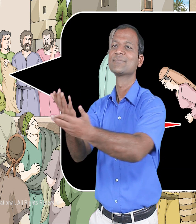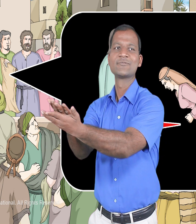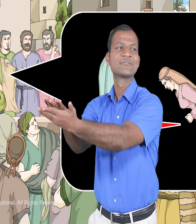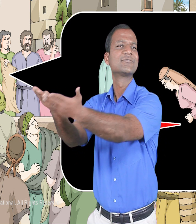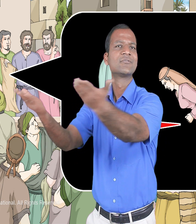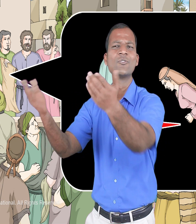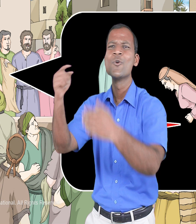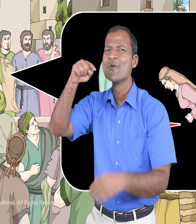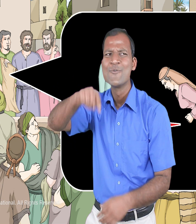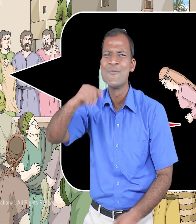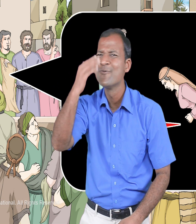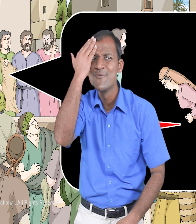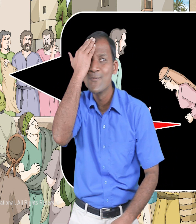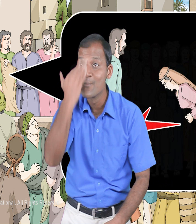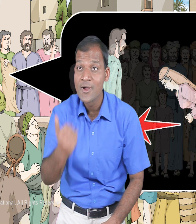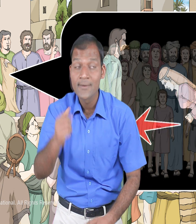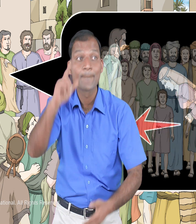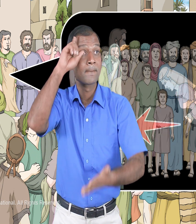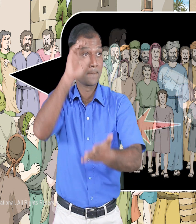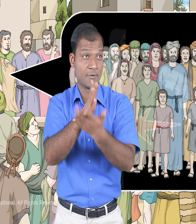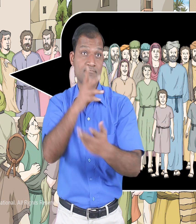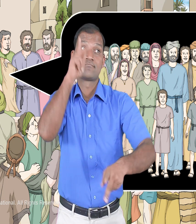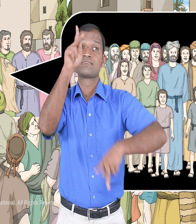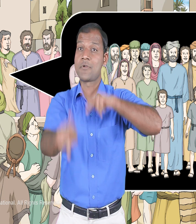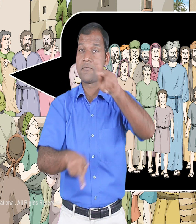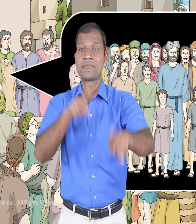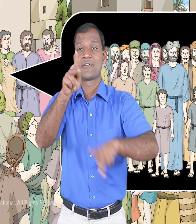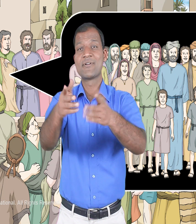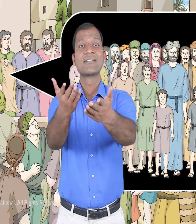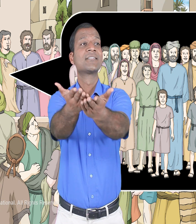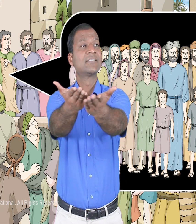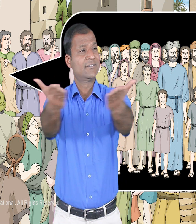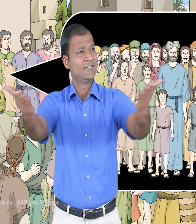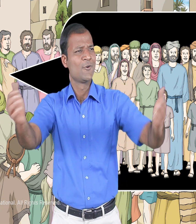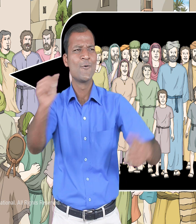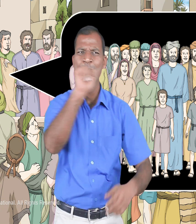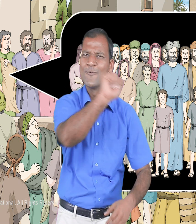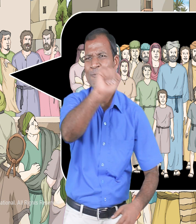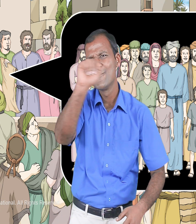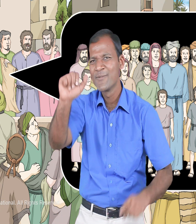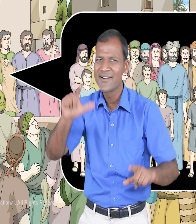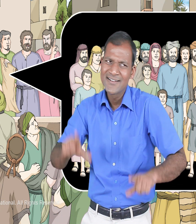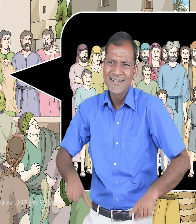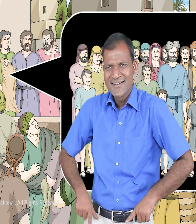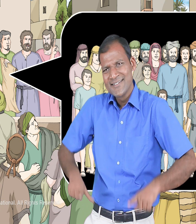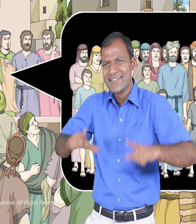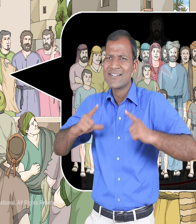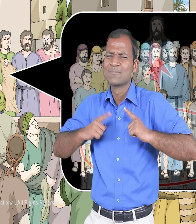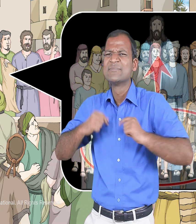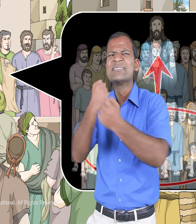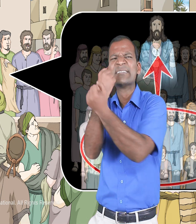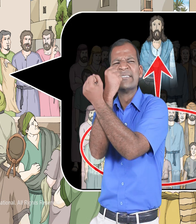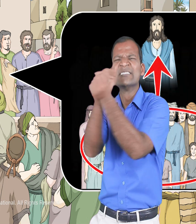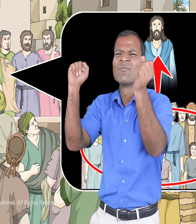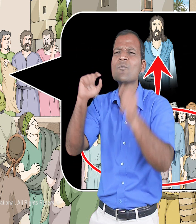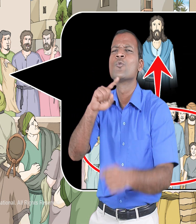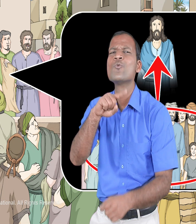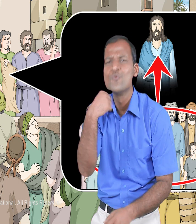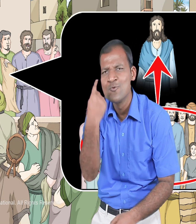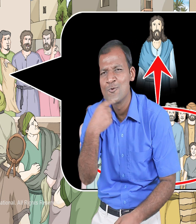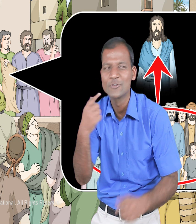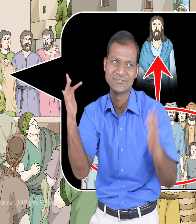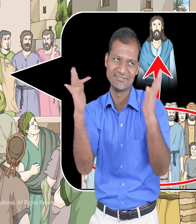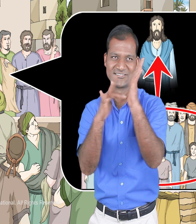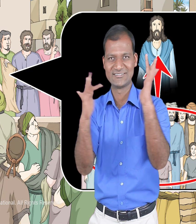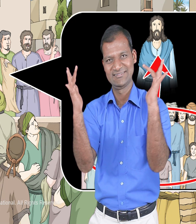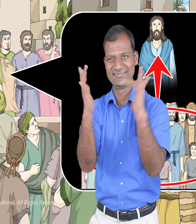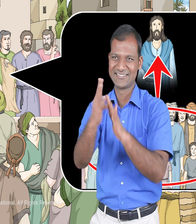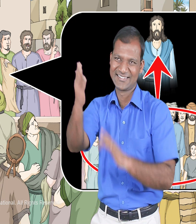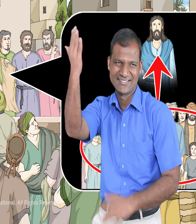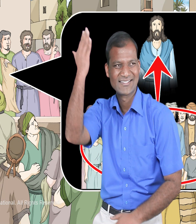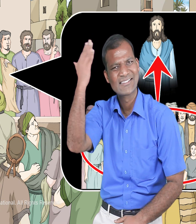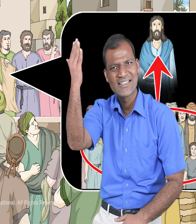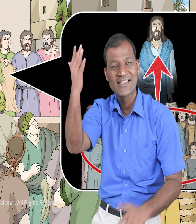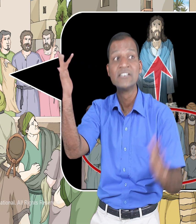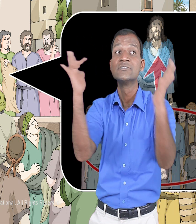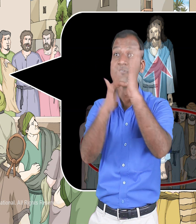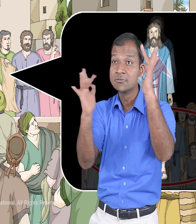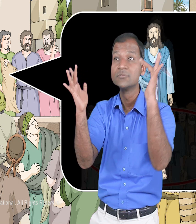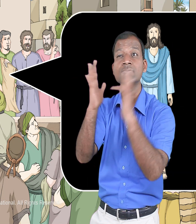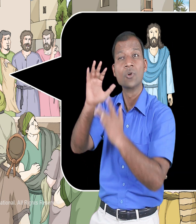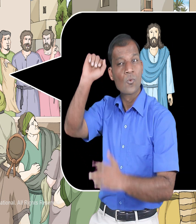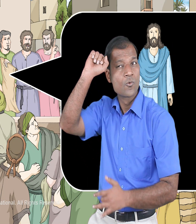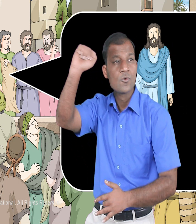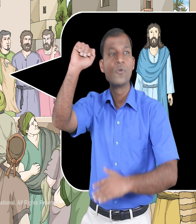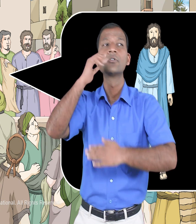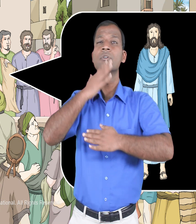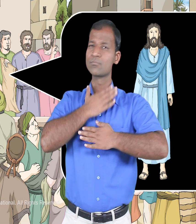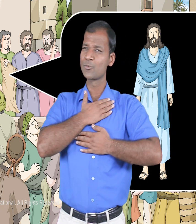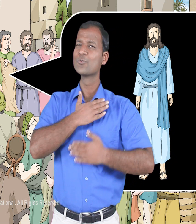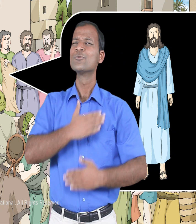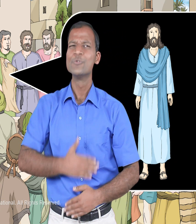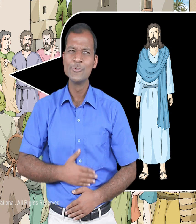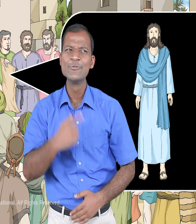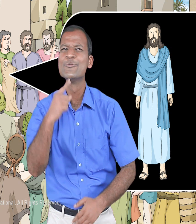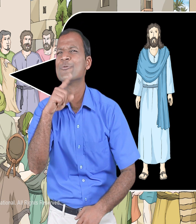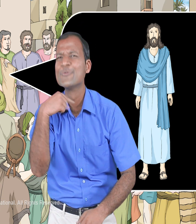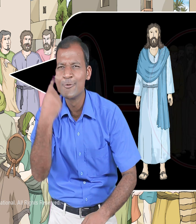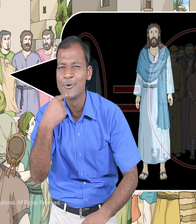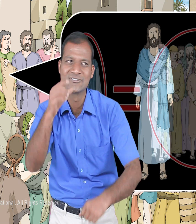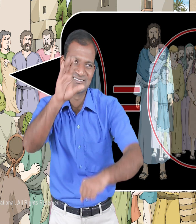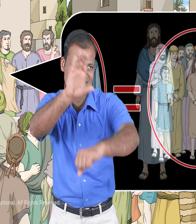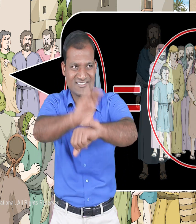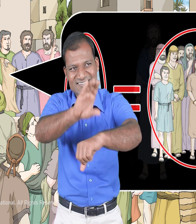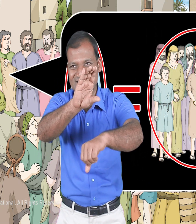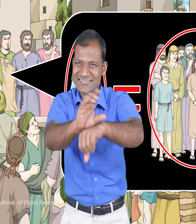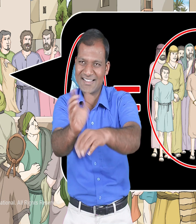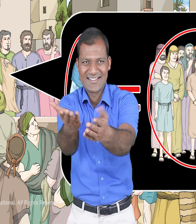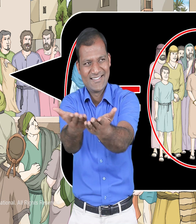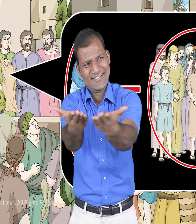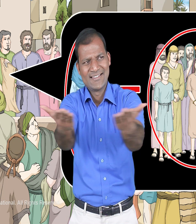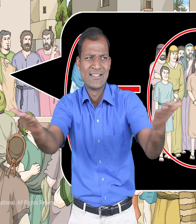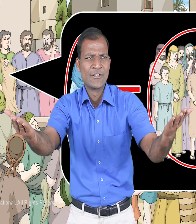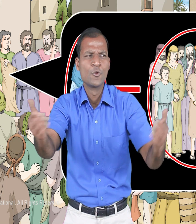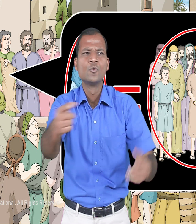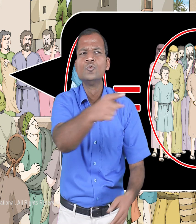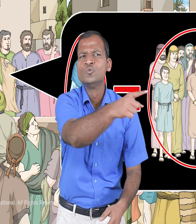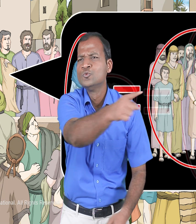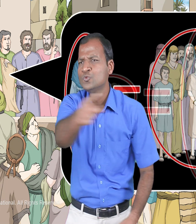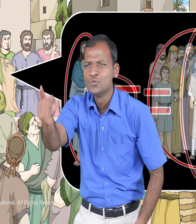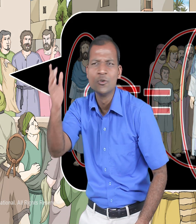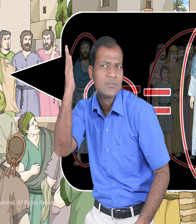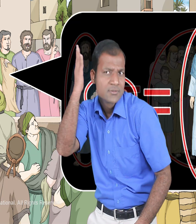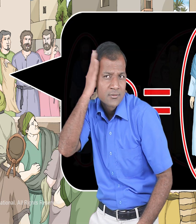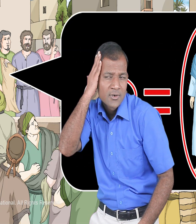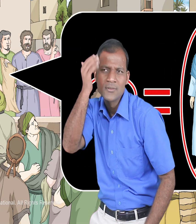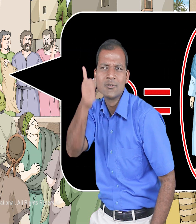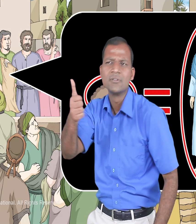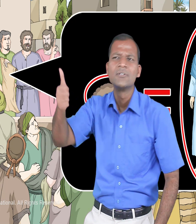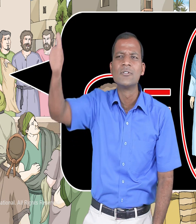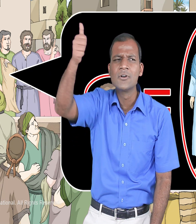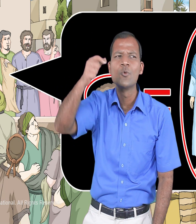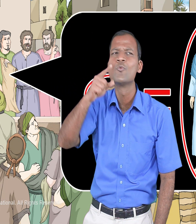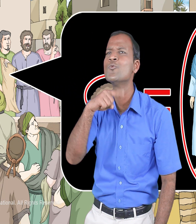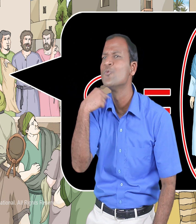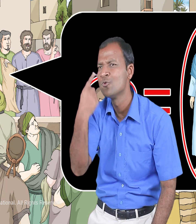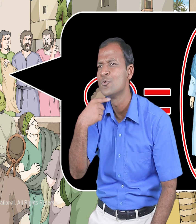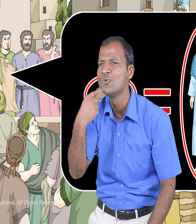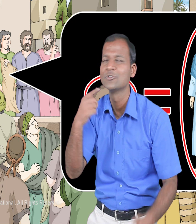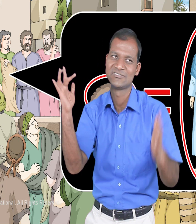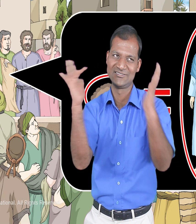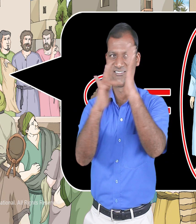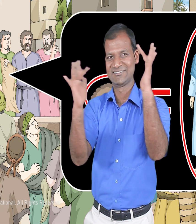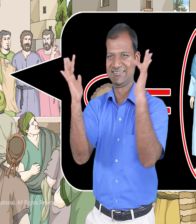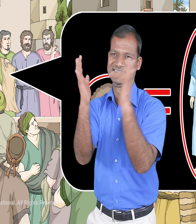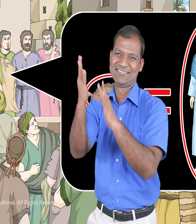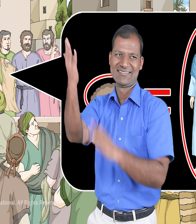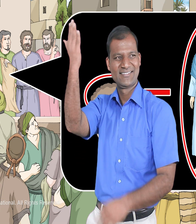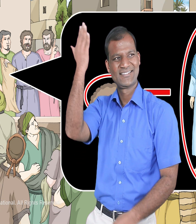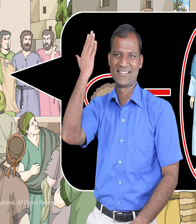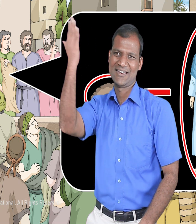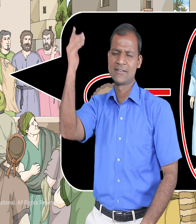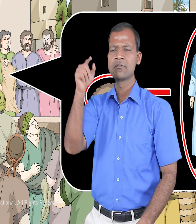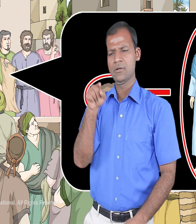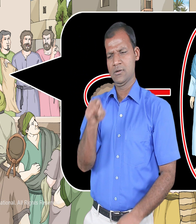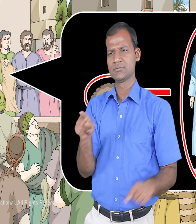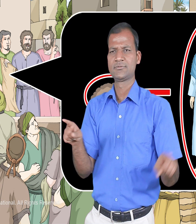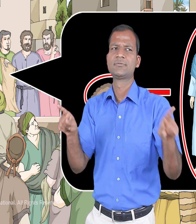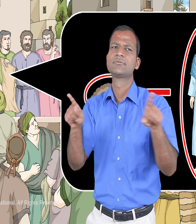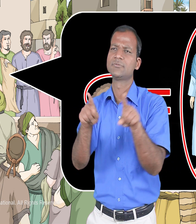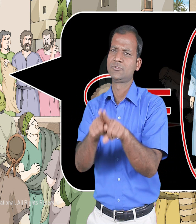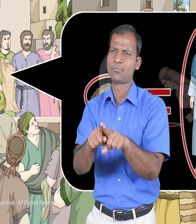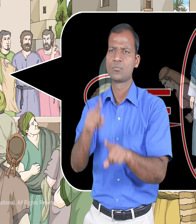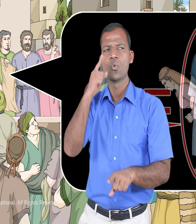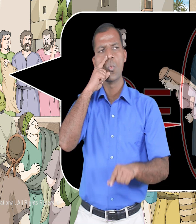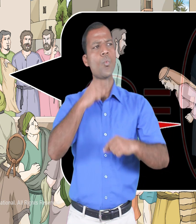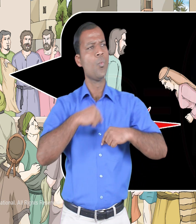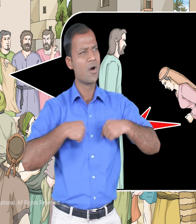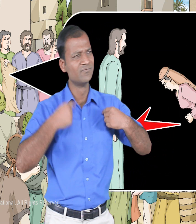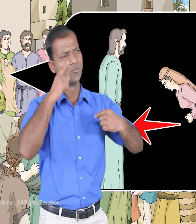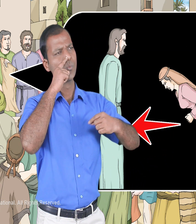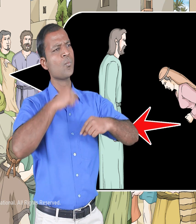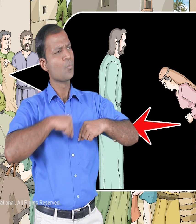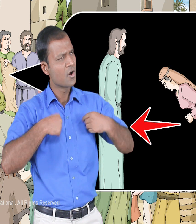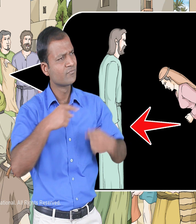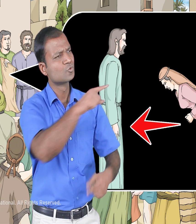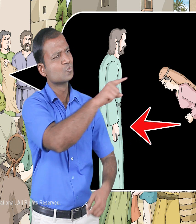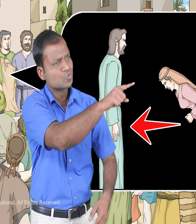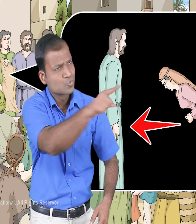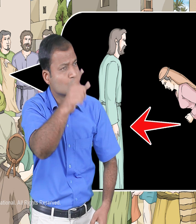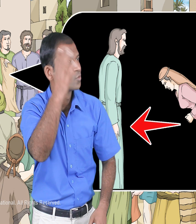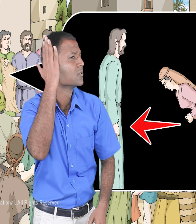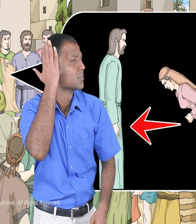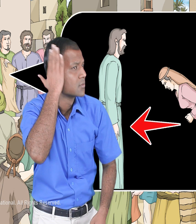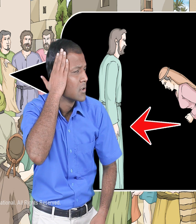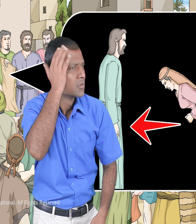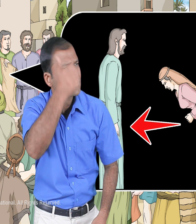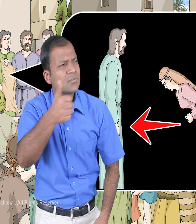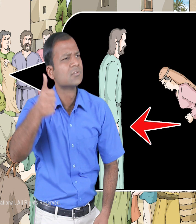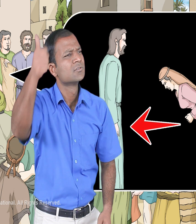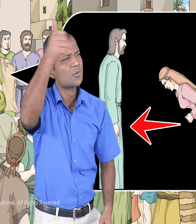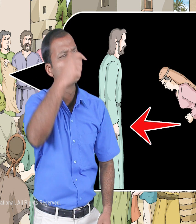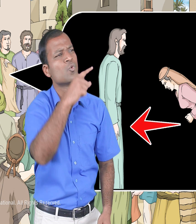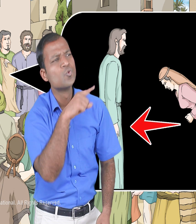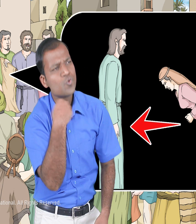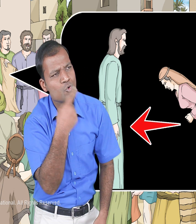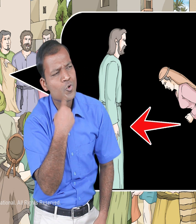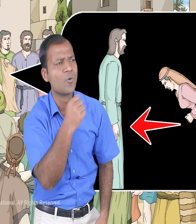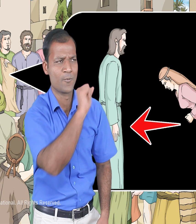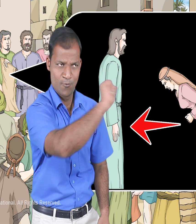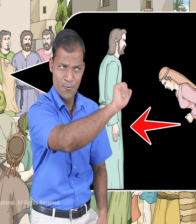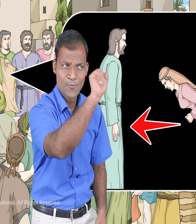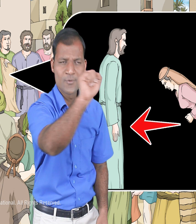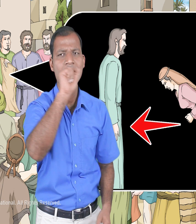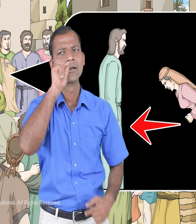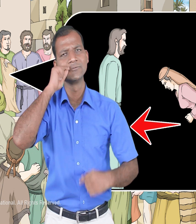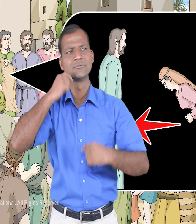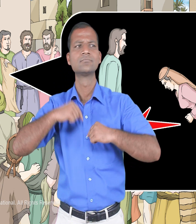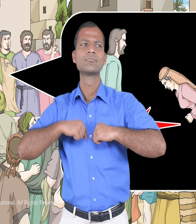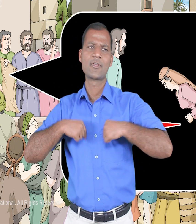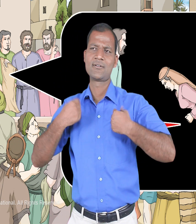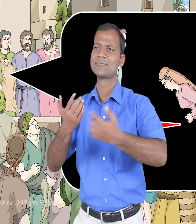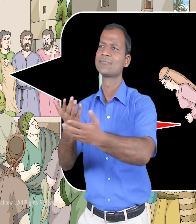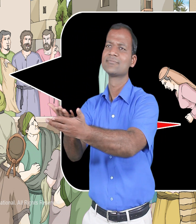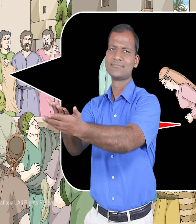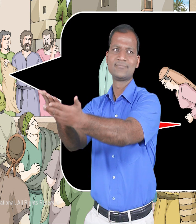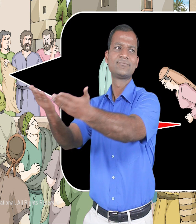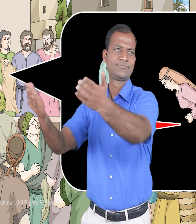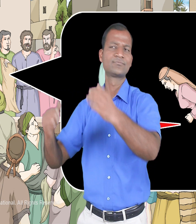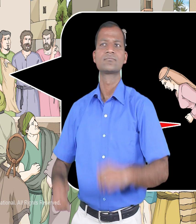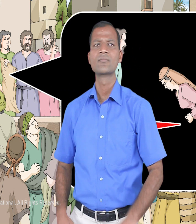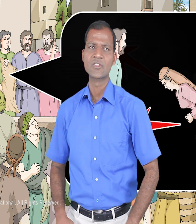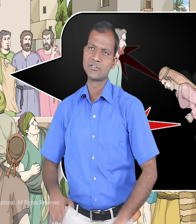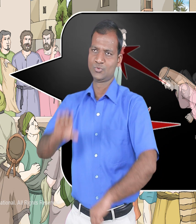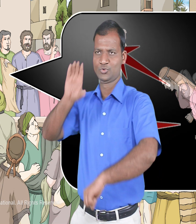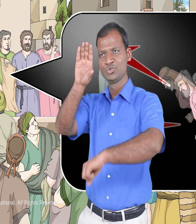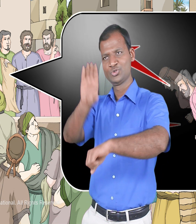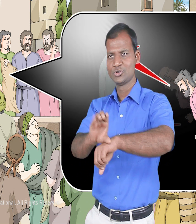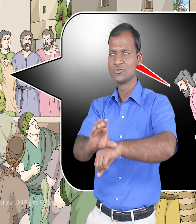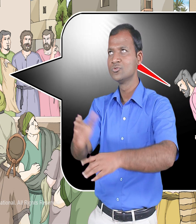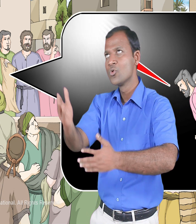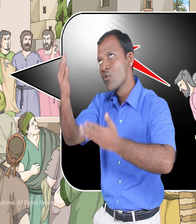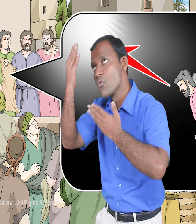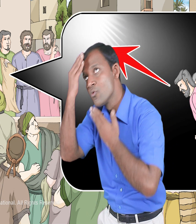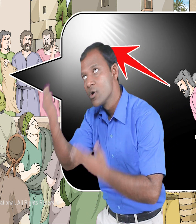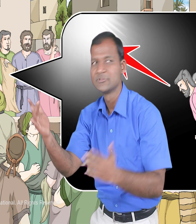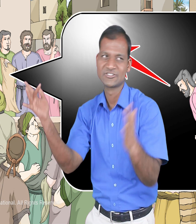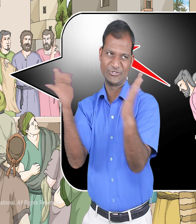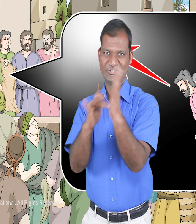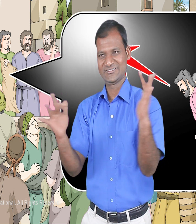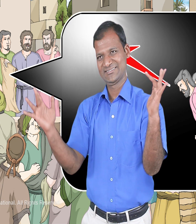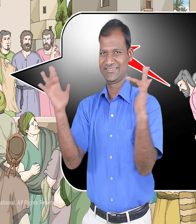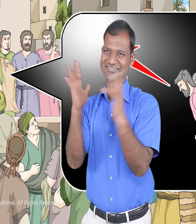For the husband is the head of the wife as Christ is the head of the church, His body, of which He is the Savior.